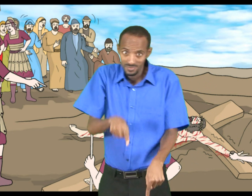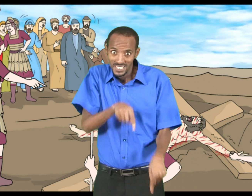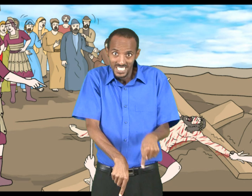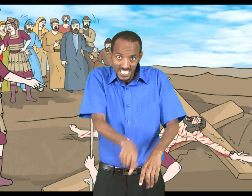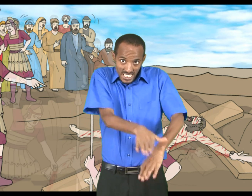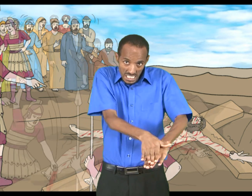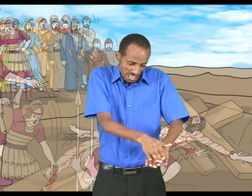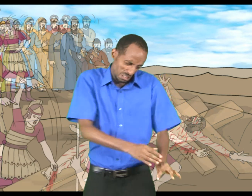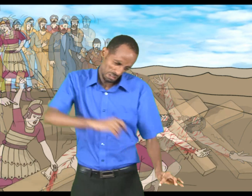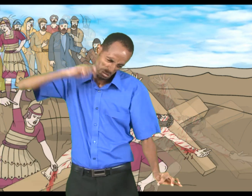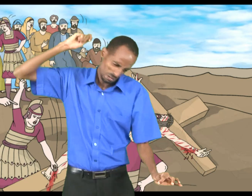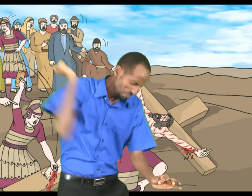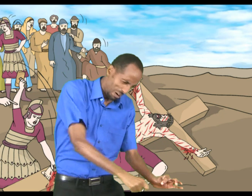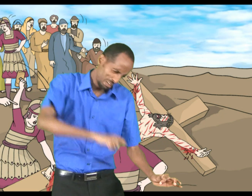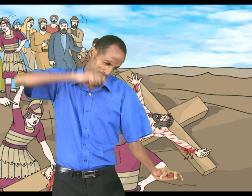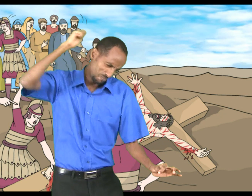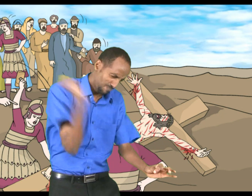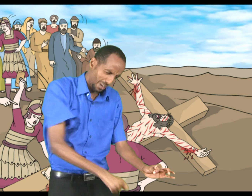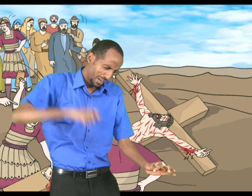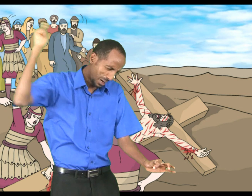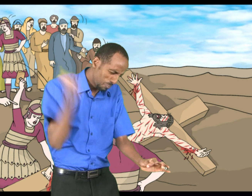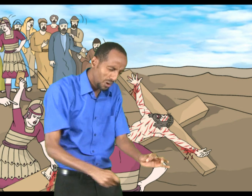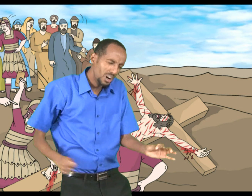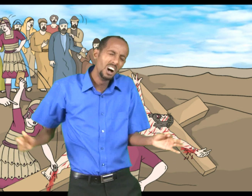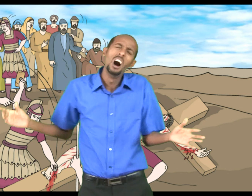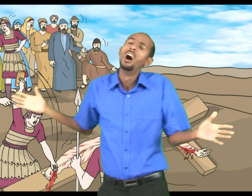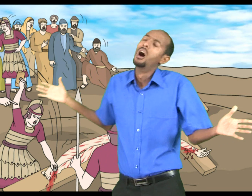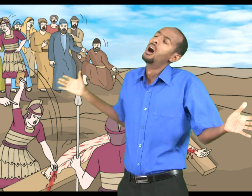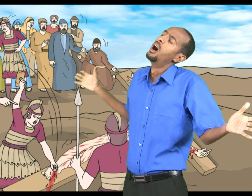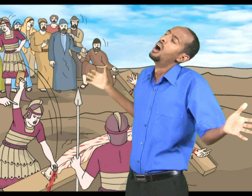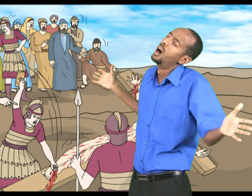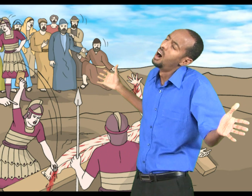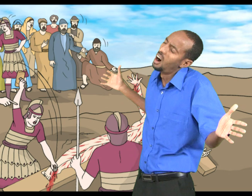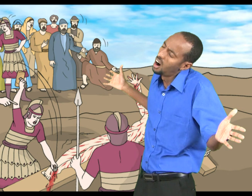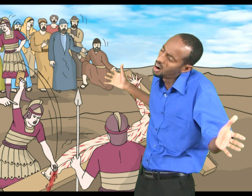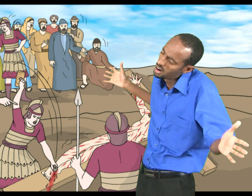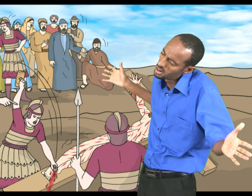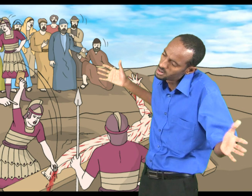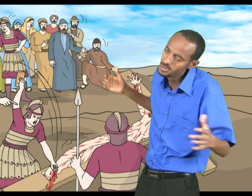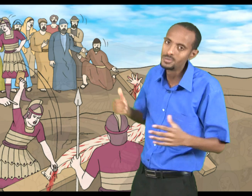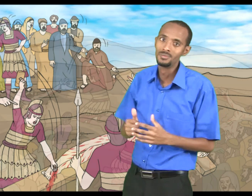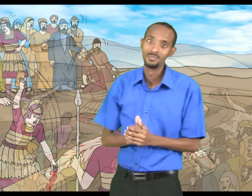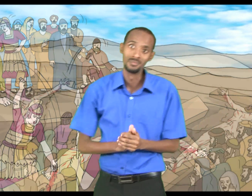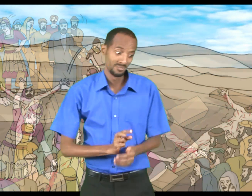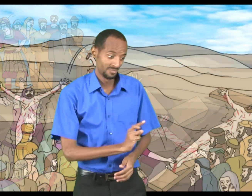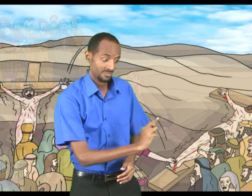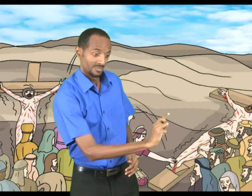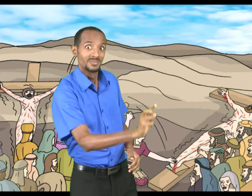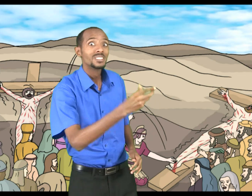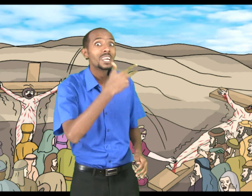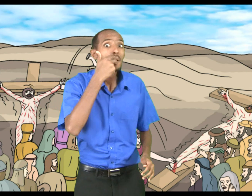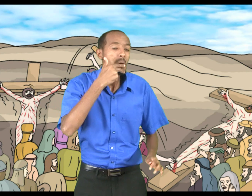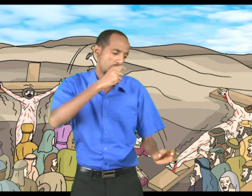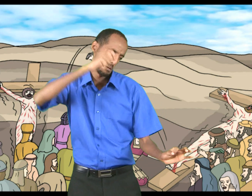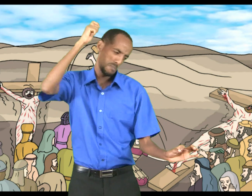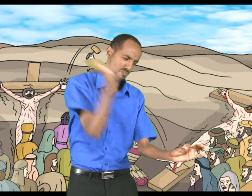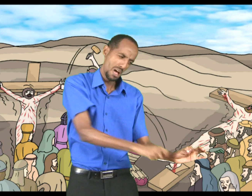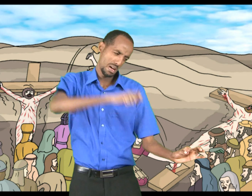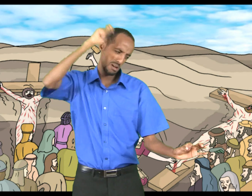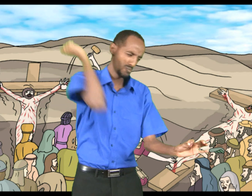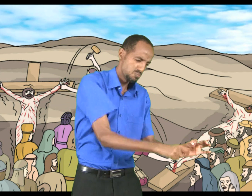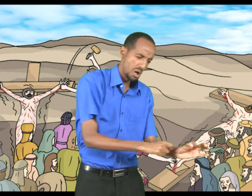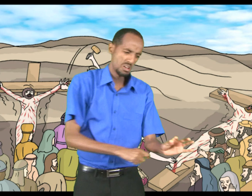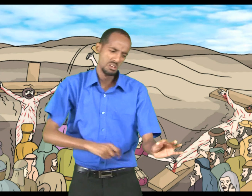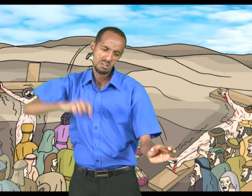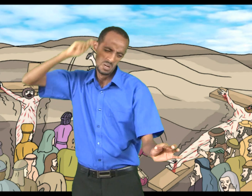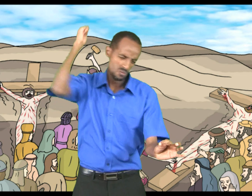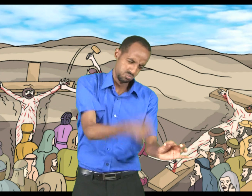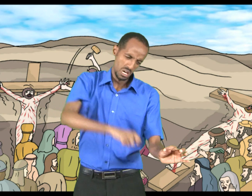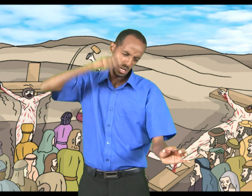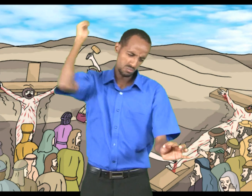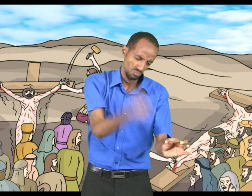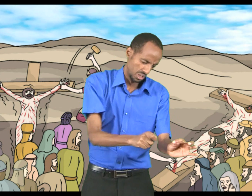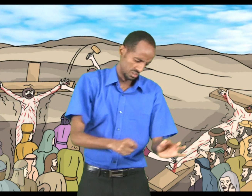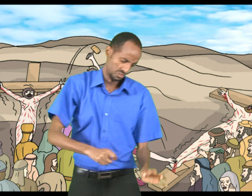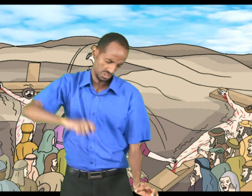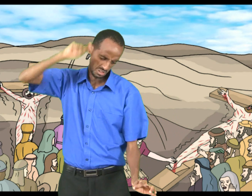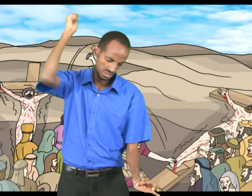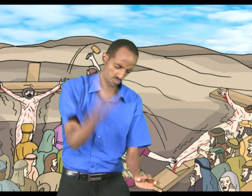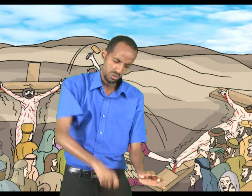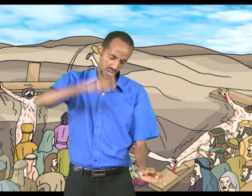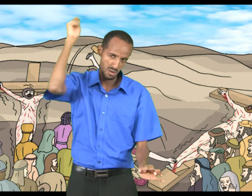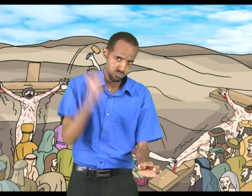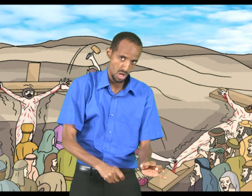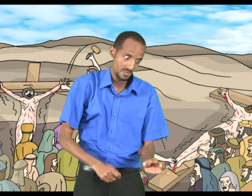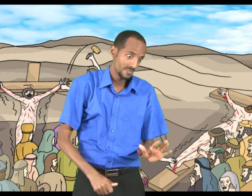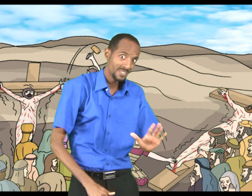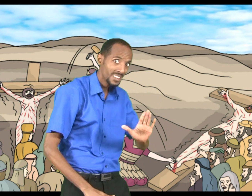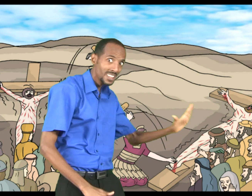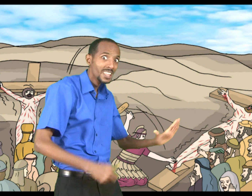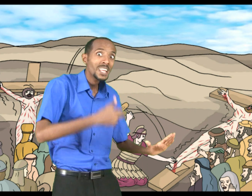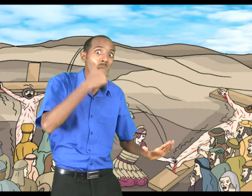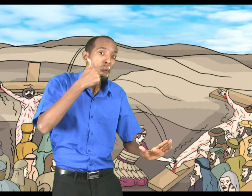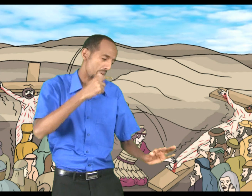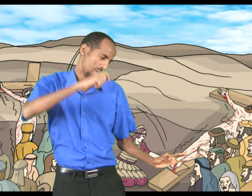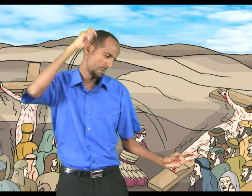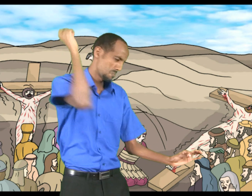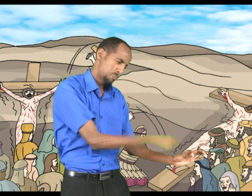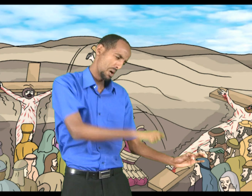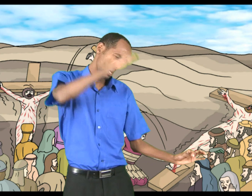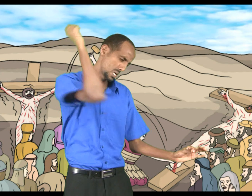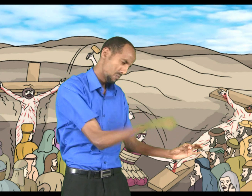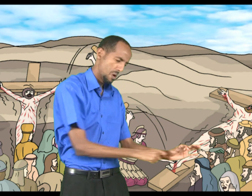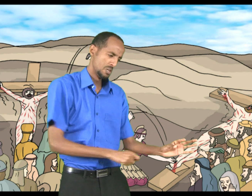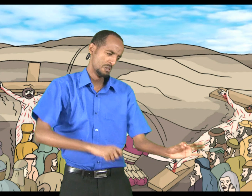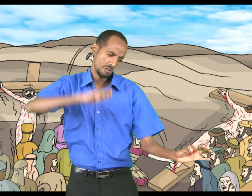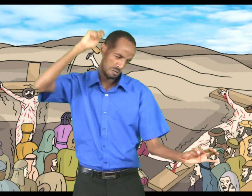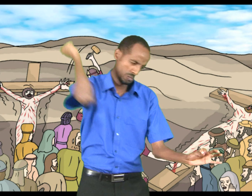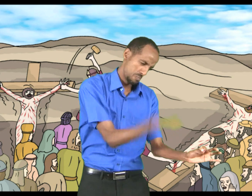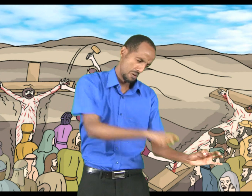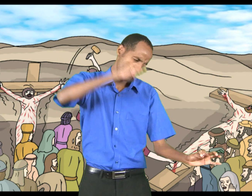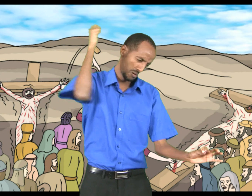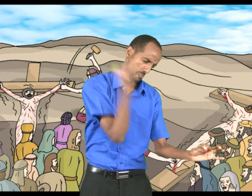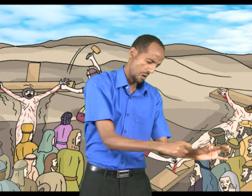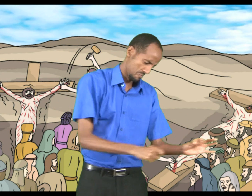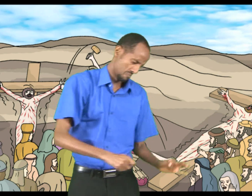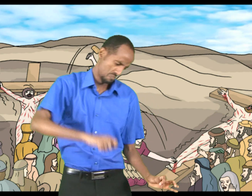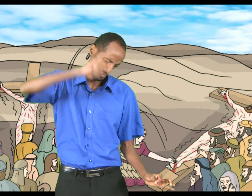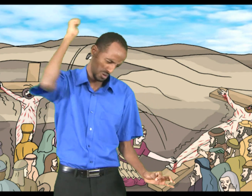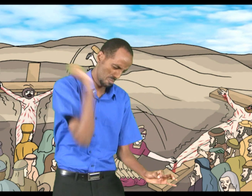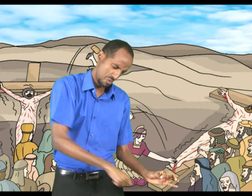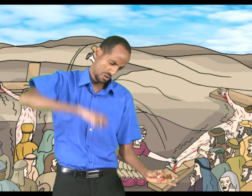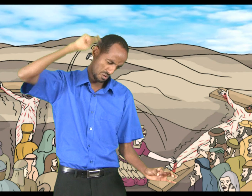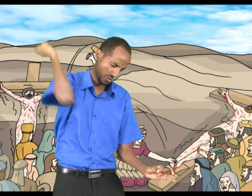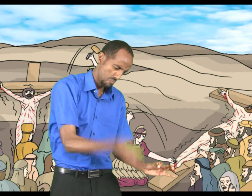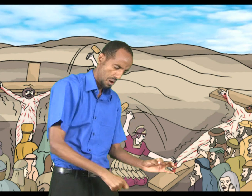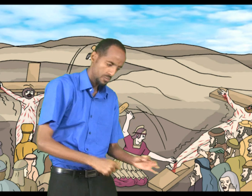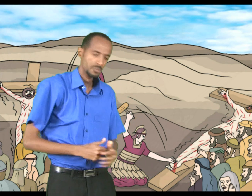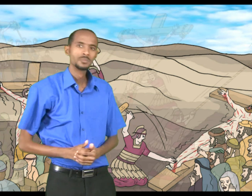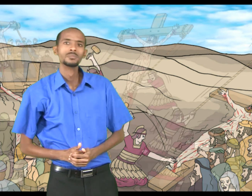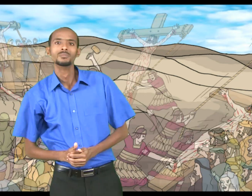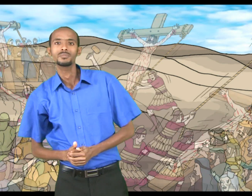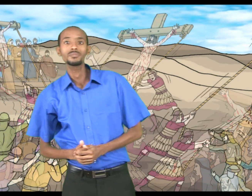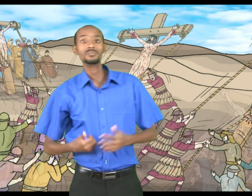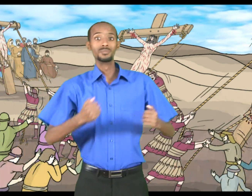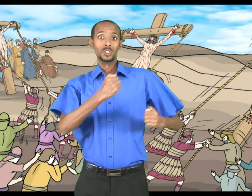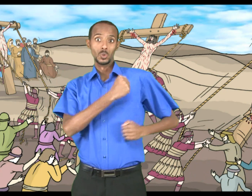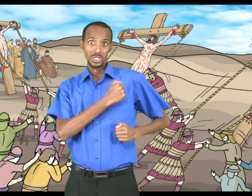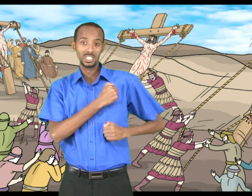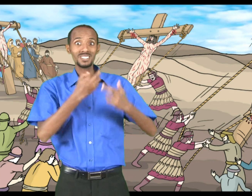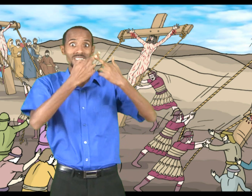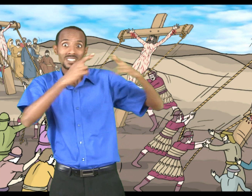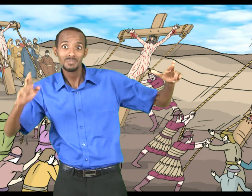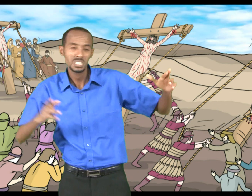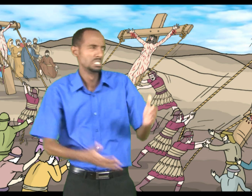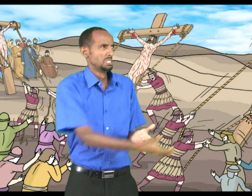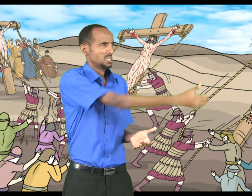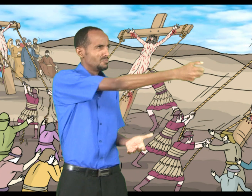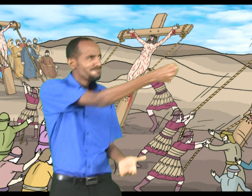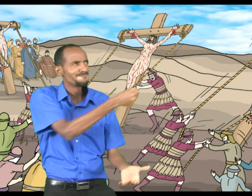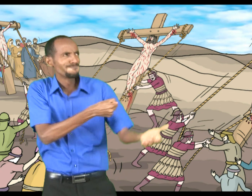And sitting down, they kept watch over Him there.